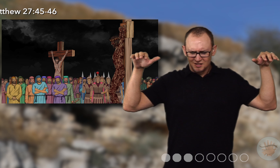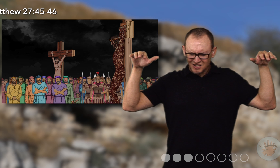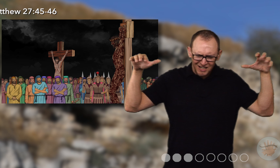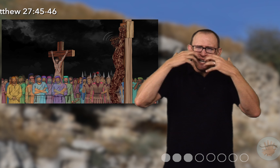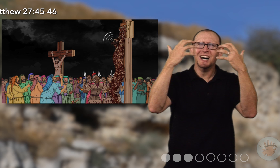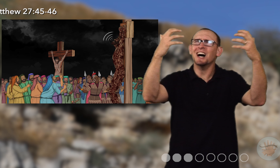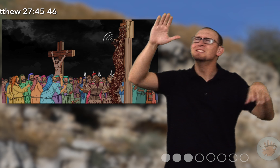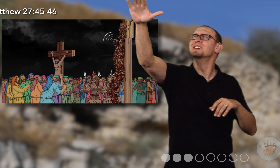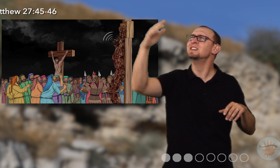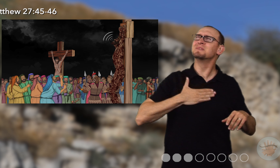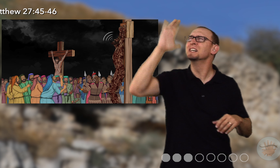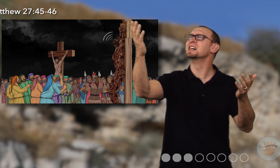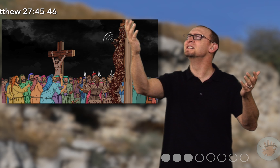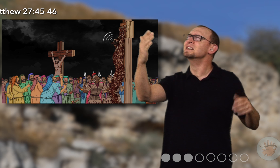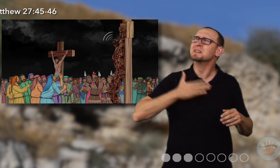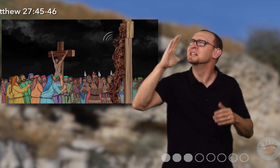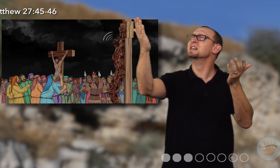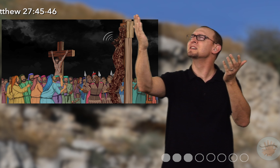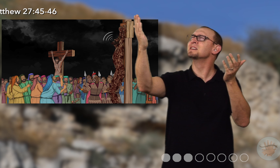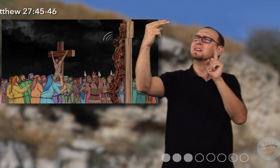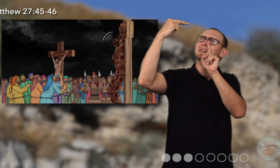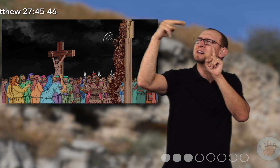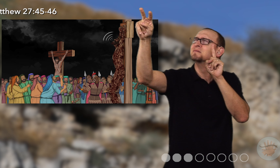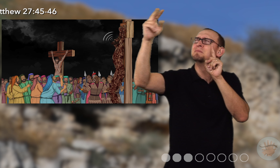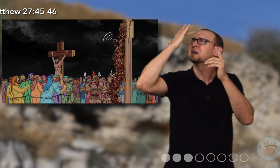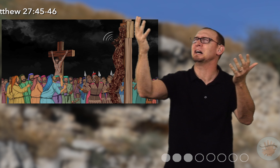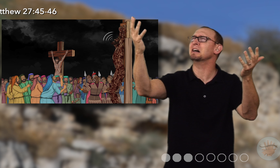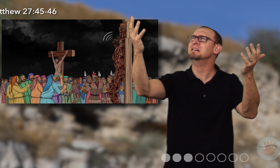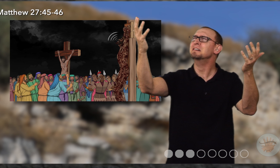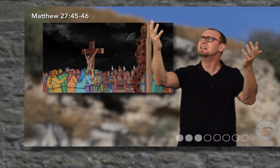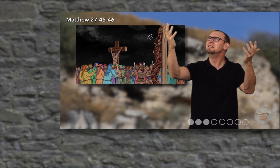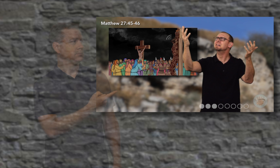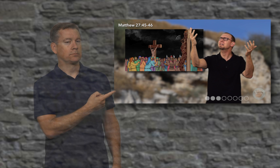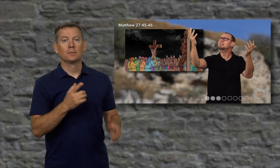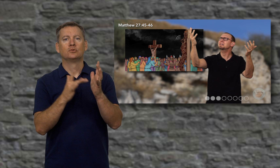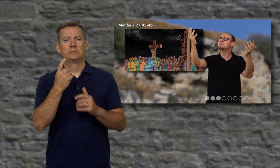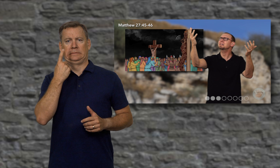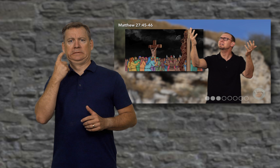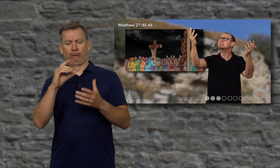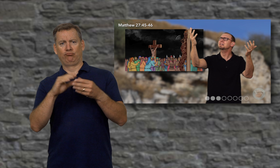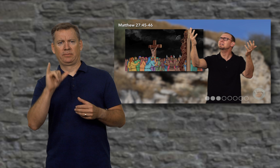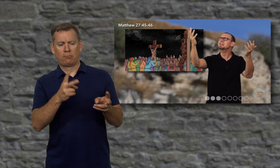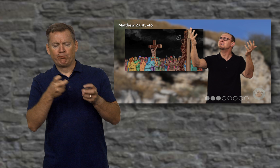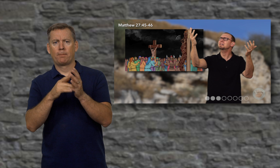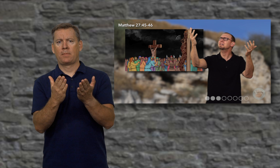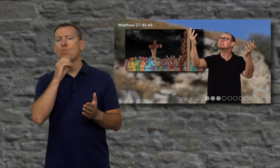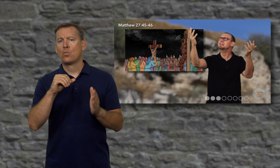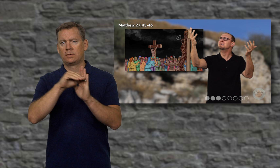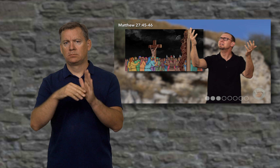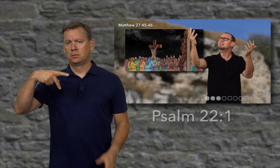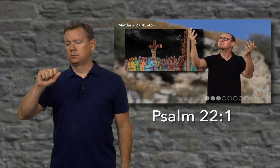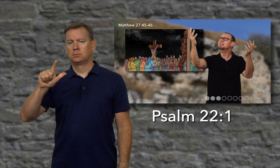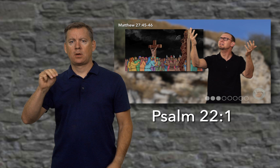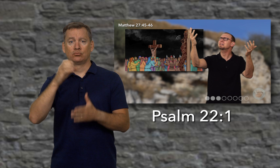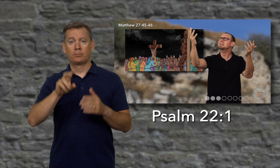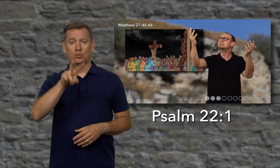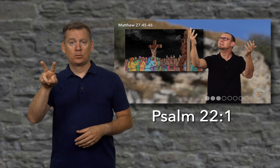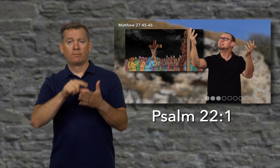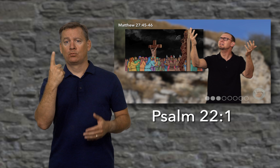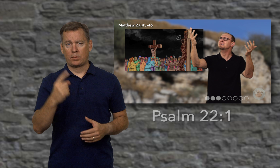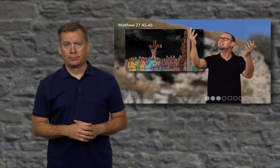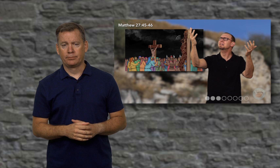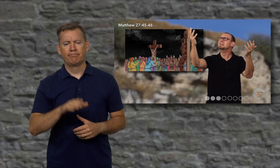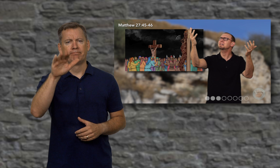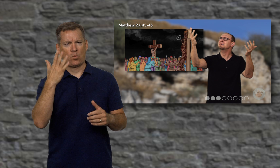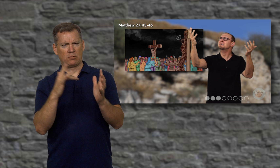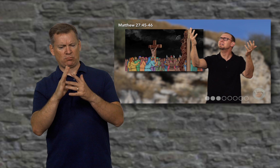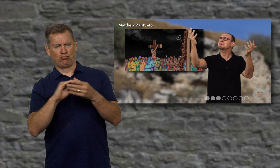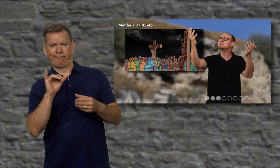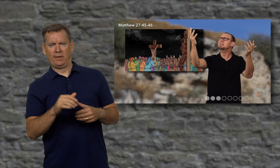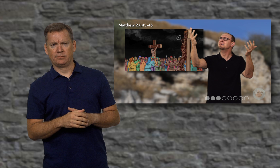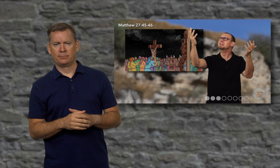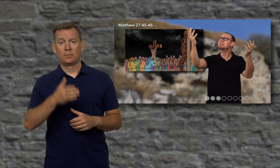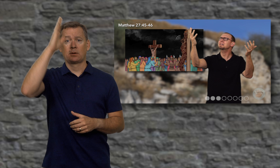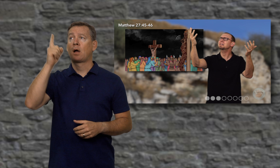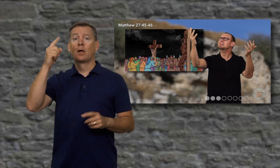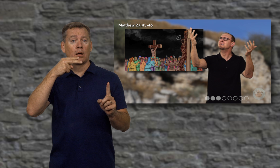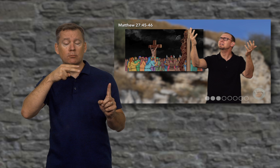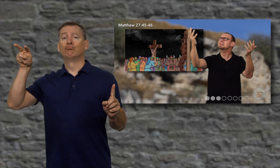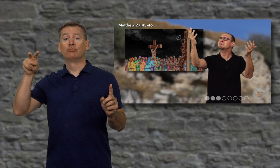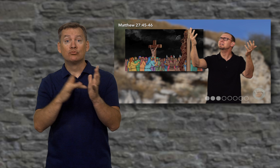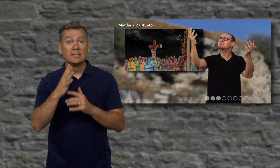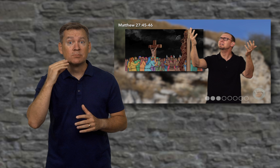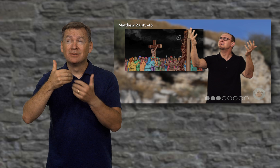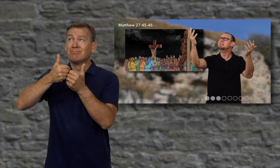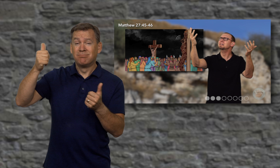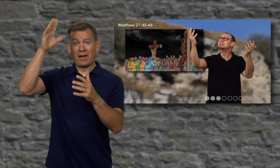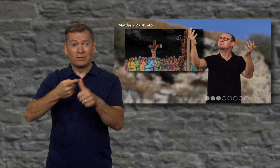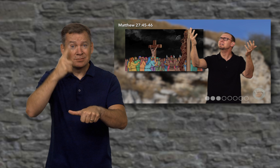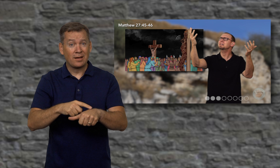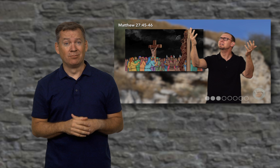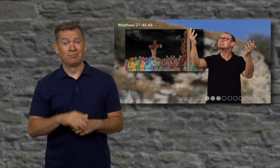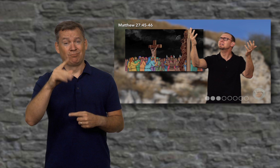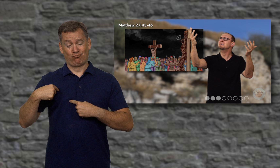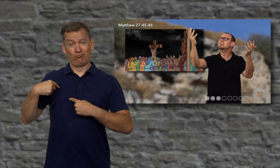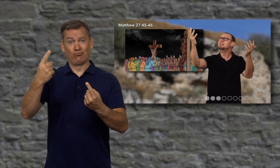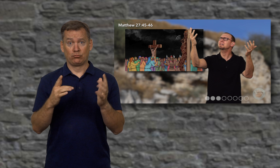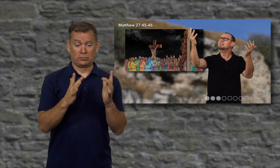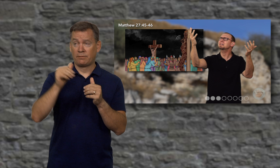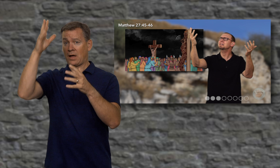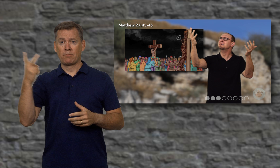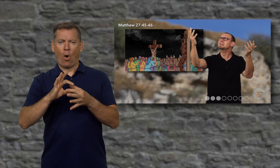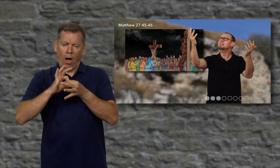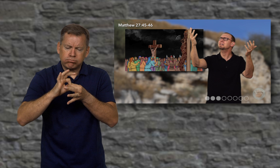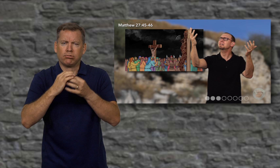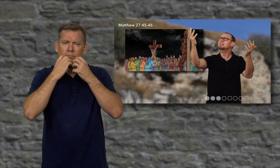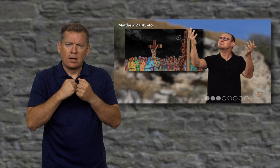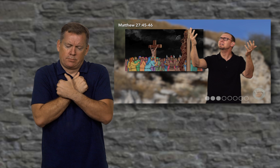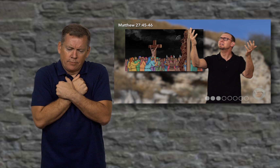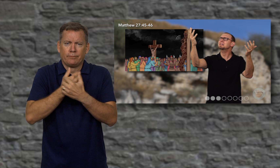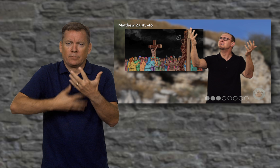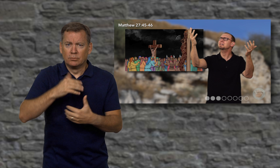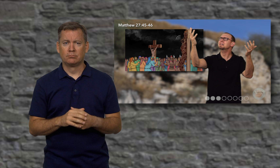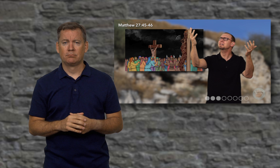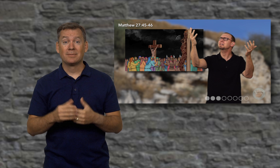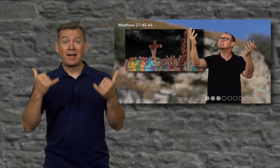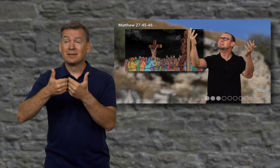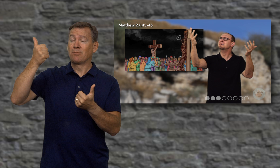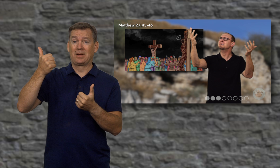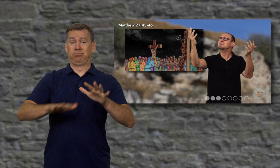About the ninth hour Jesus cried out in a loud voice, “Eli, Eli, lema sabachthani?”